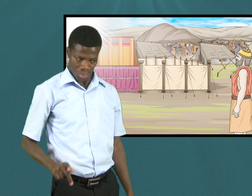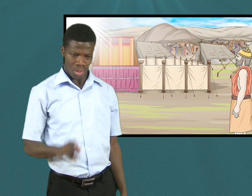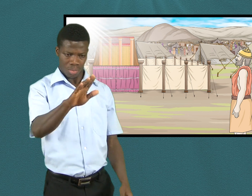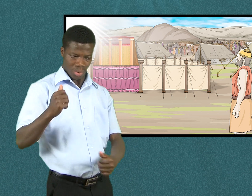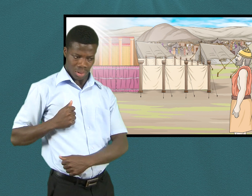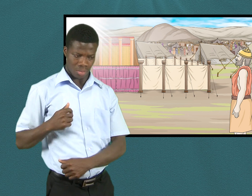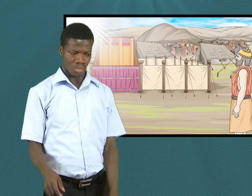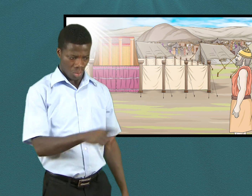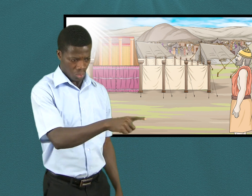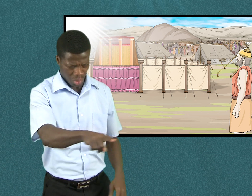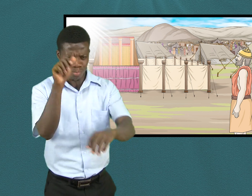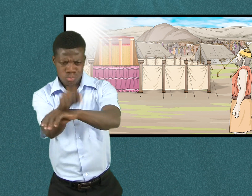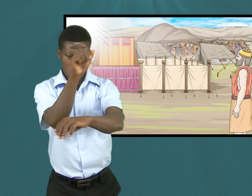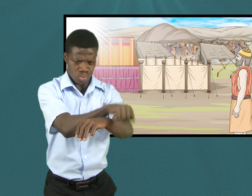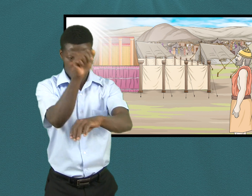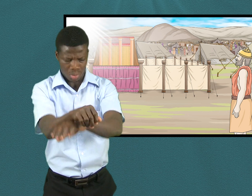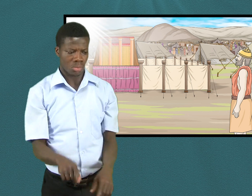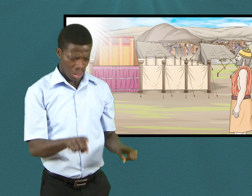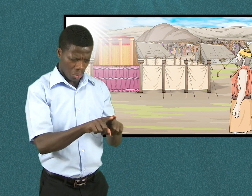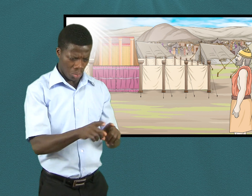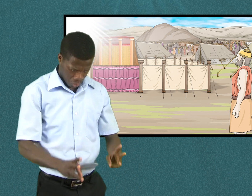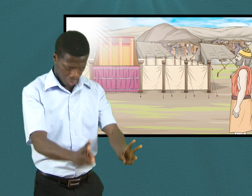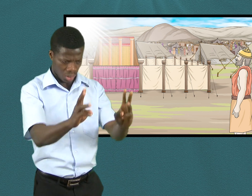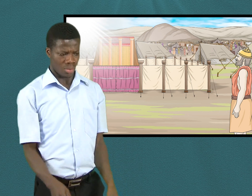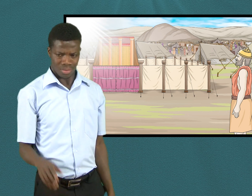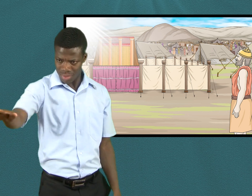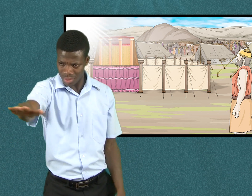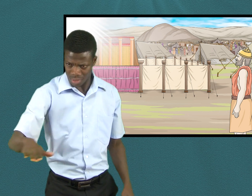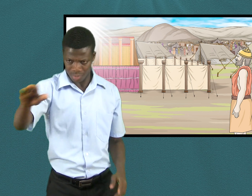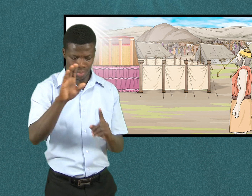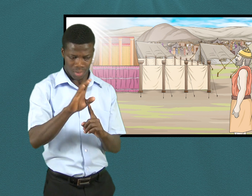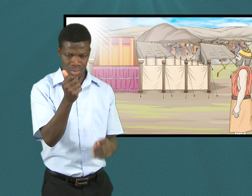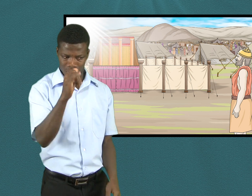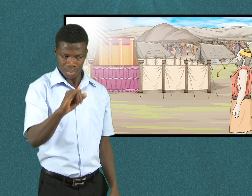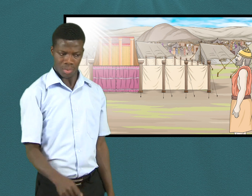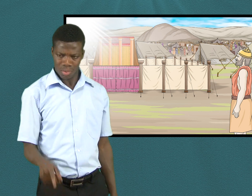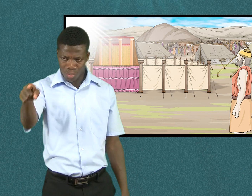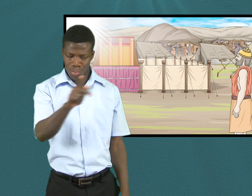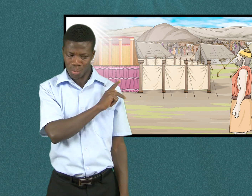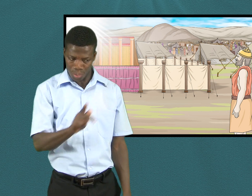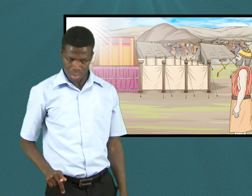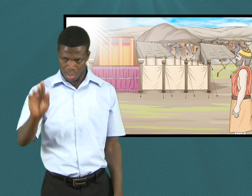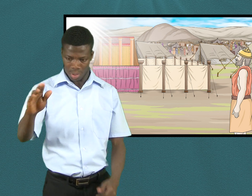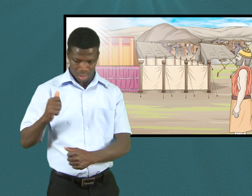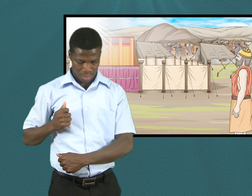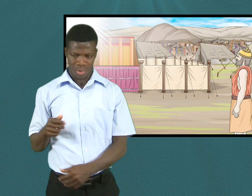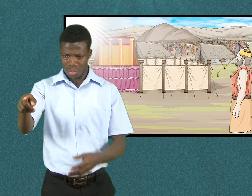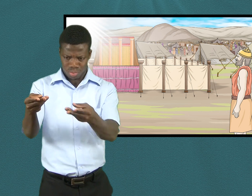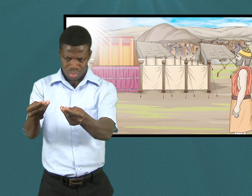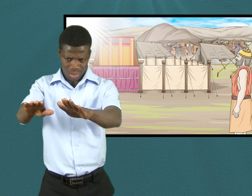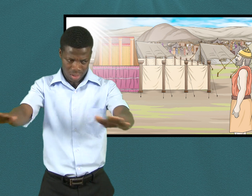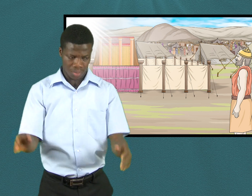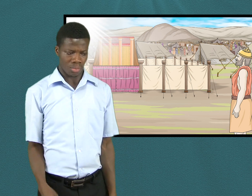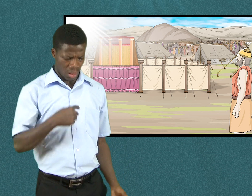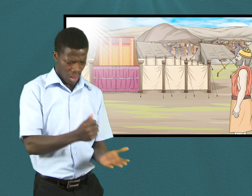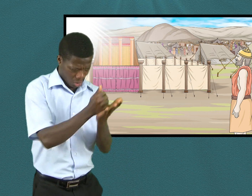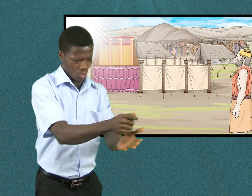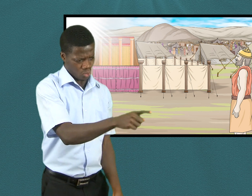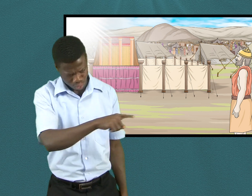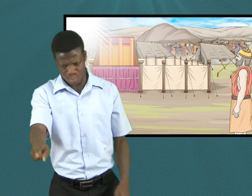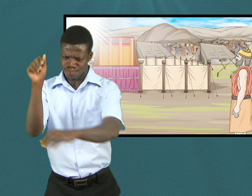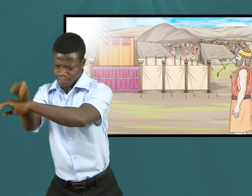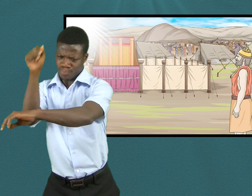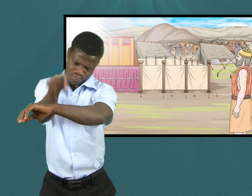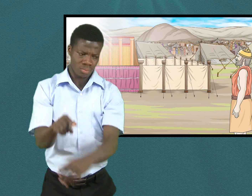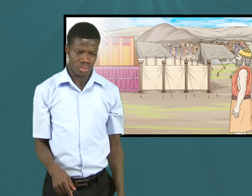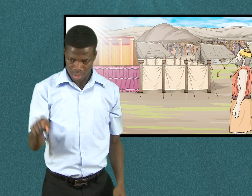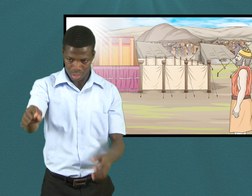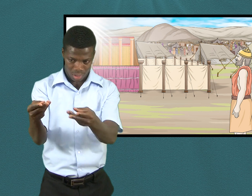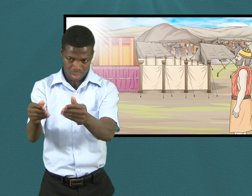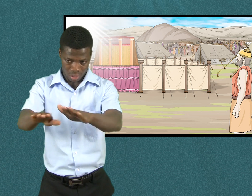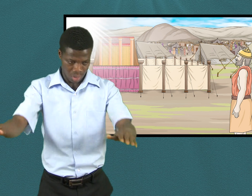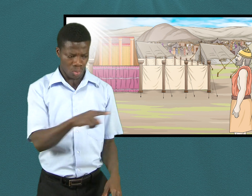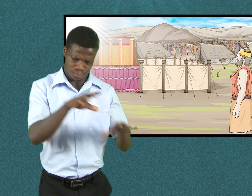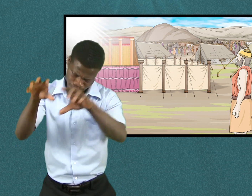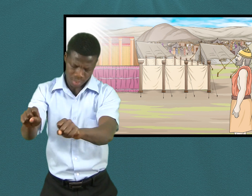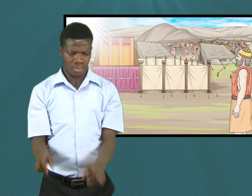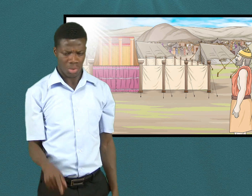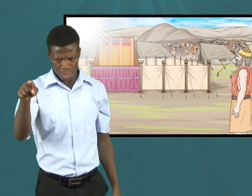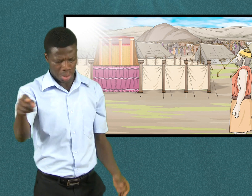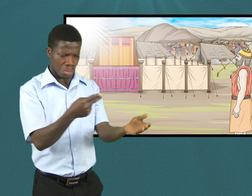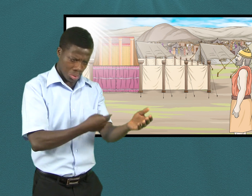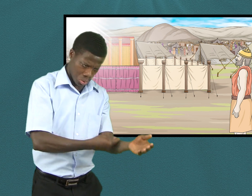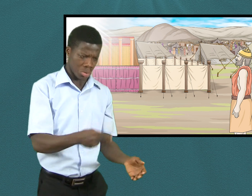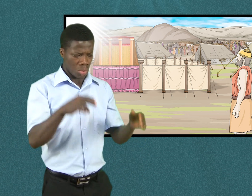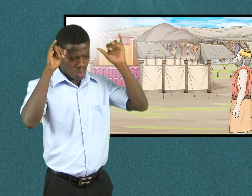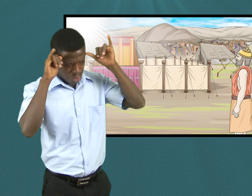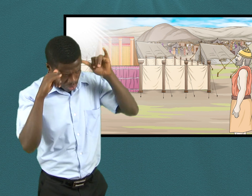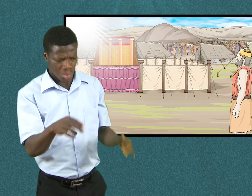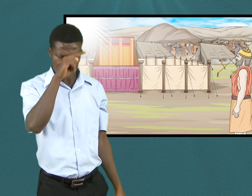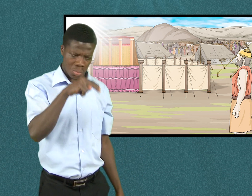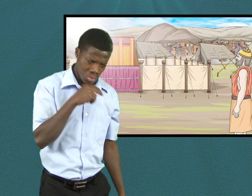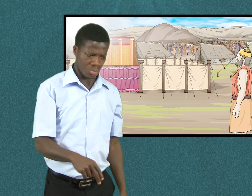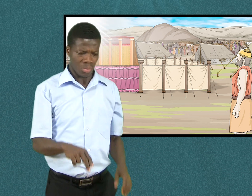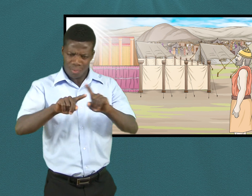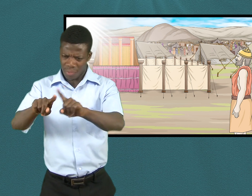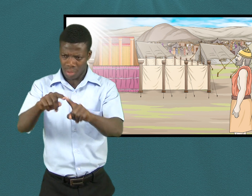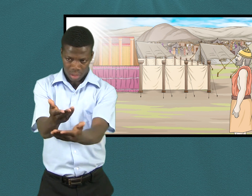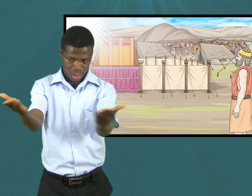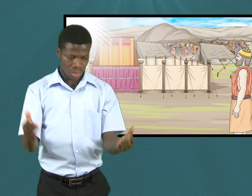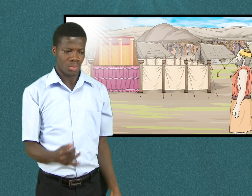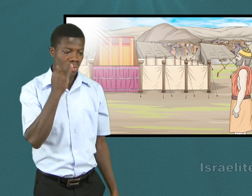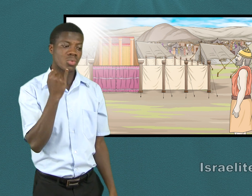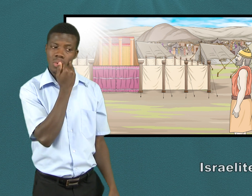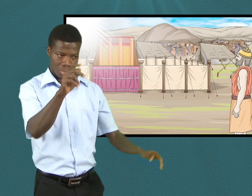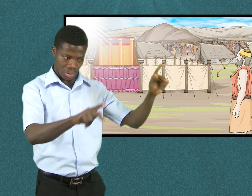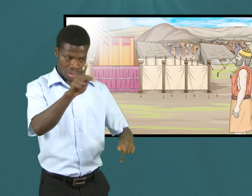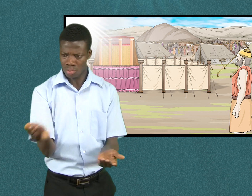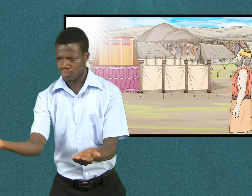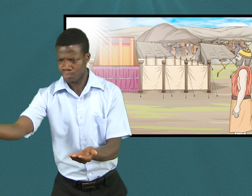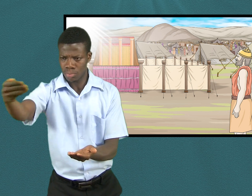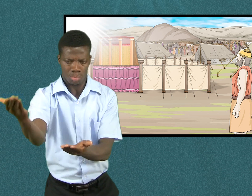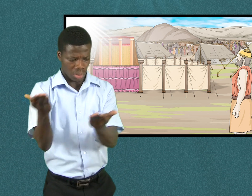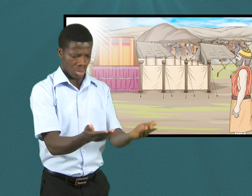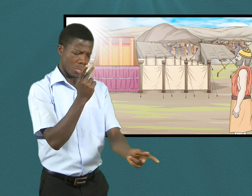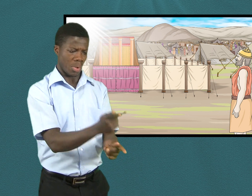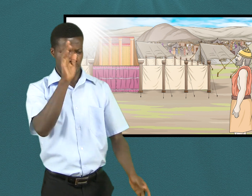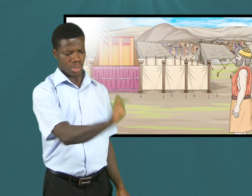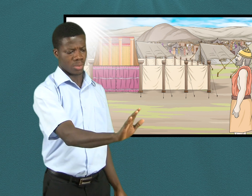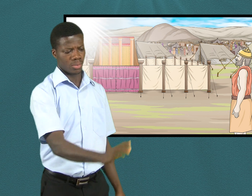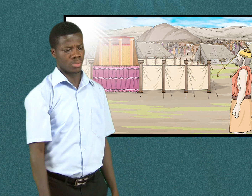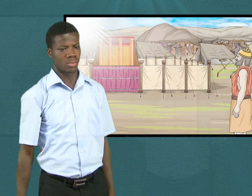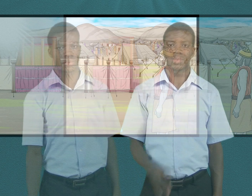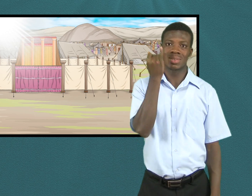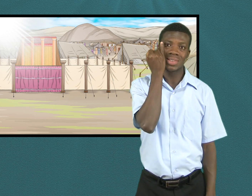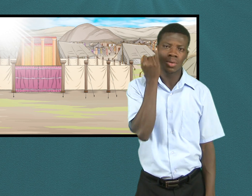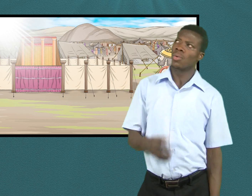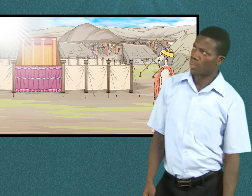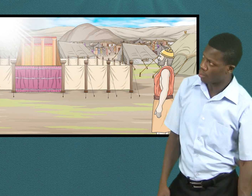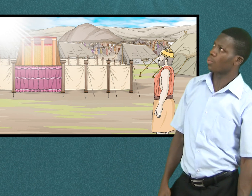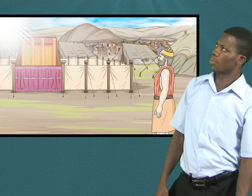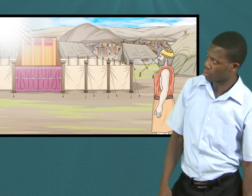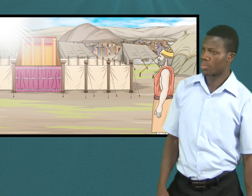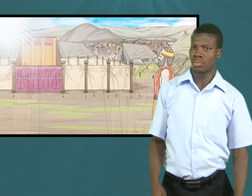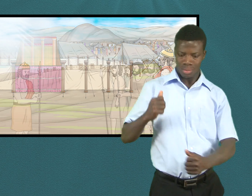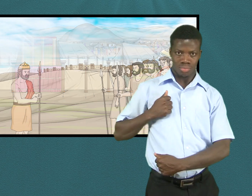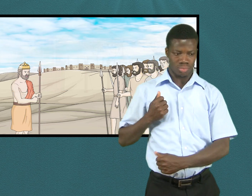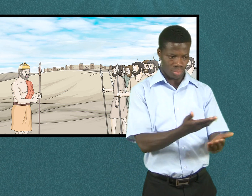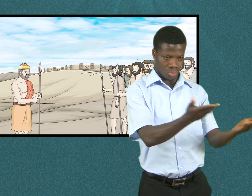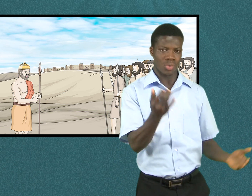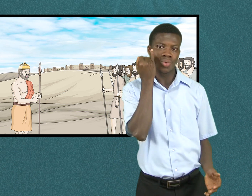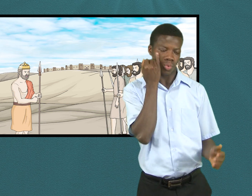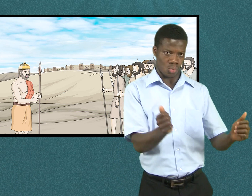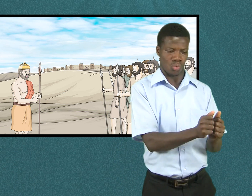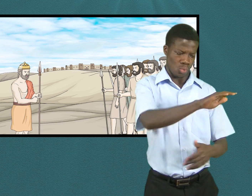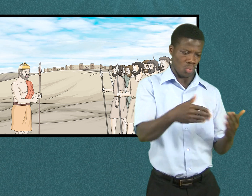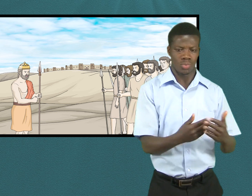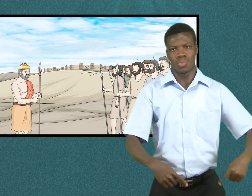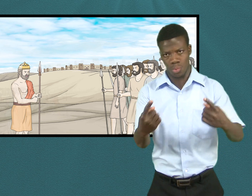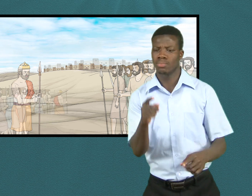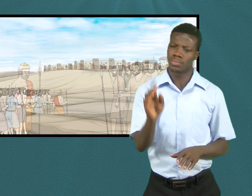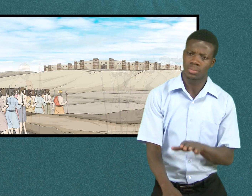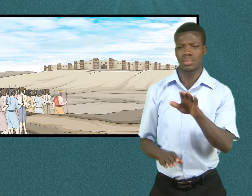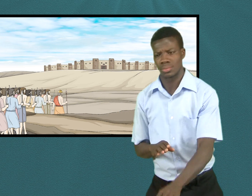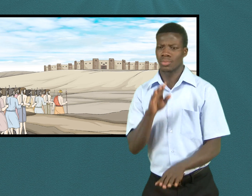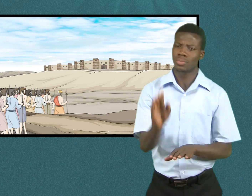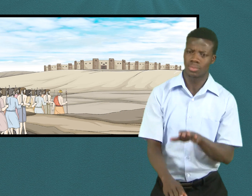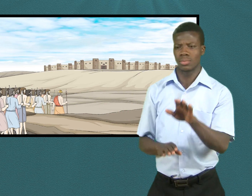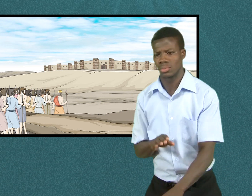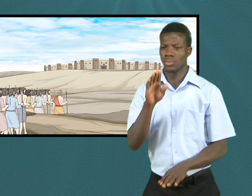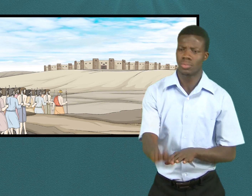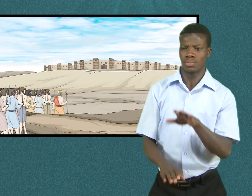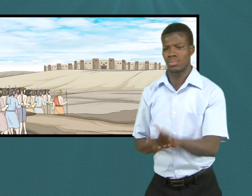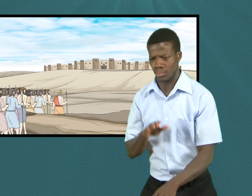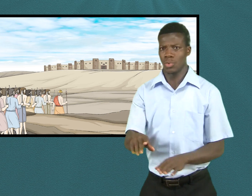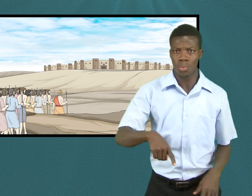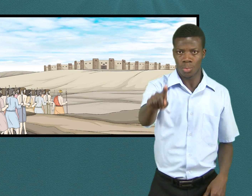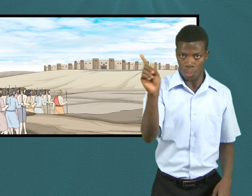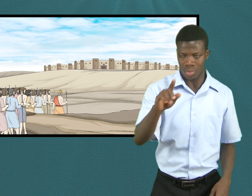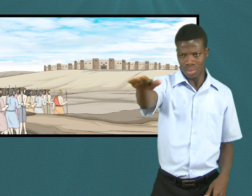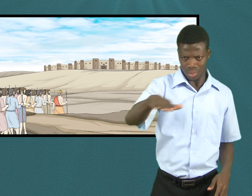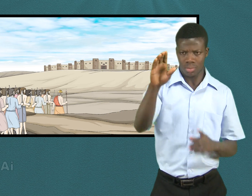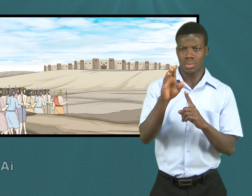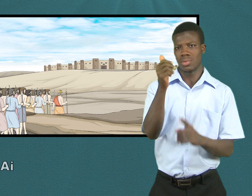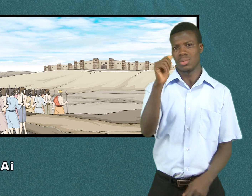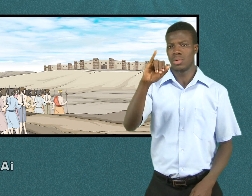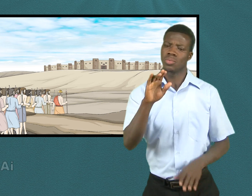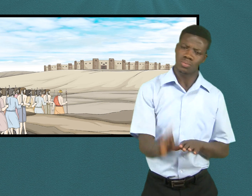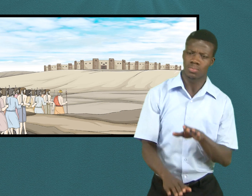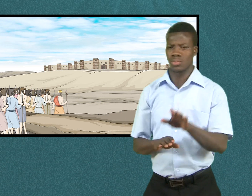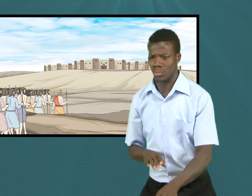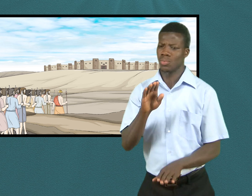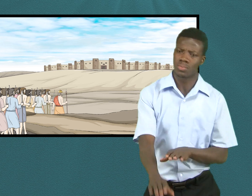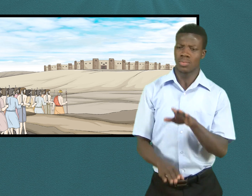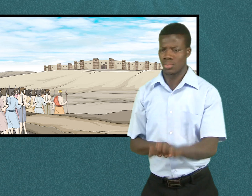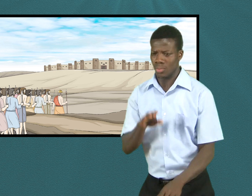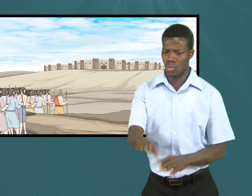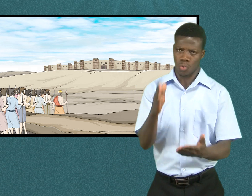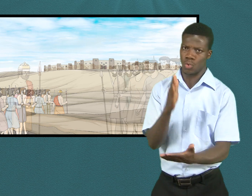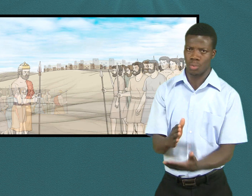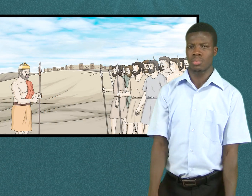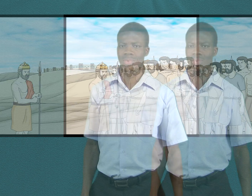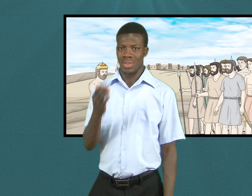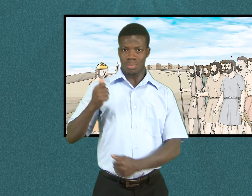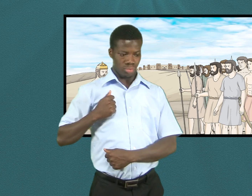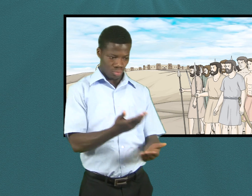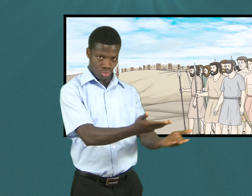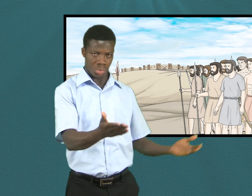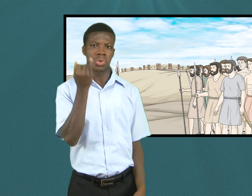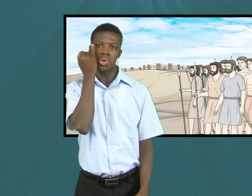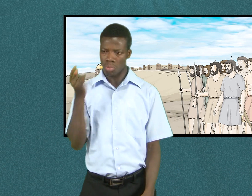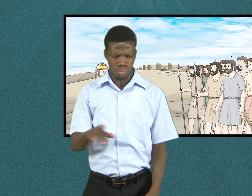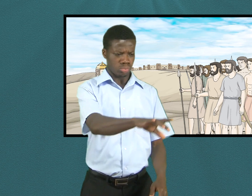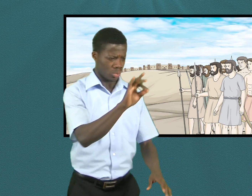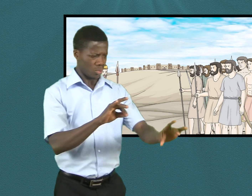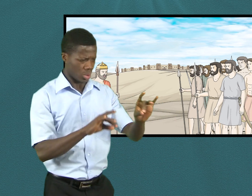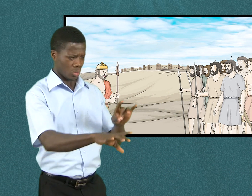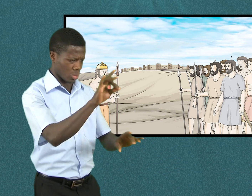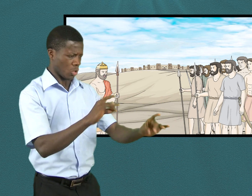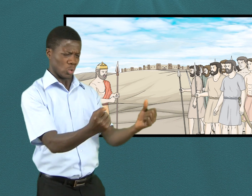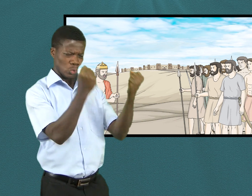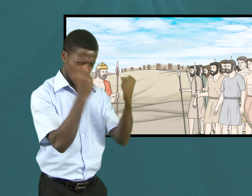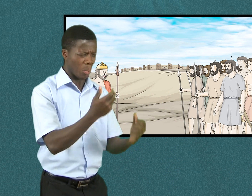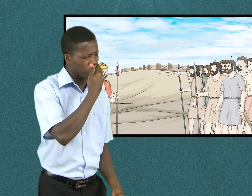So Joshua and the whole army set out to attack Ai. Joshua chose 30,000 mighty men of valor and sent them out at night with these orders: “Pay attention. You are to lie in ambush behind the city, not too far from it. All of you must be ready. Then I and all the troops with me will advance on the city. When they come out against us as they did the first time, we will flee from them.